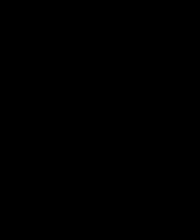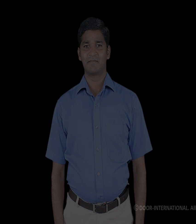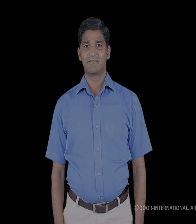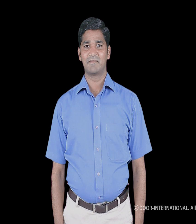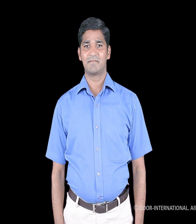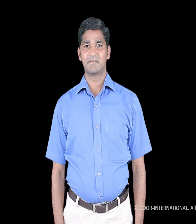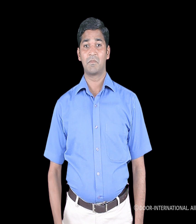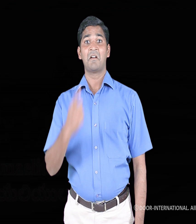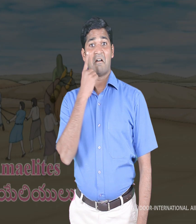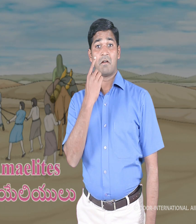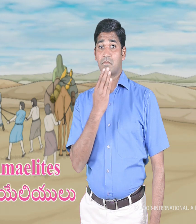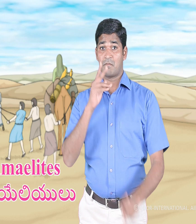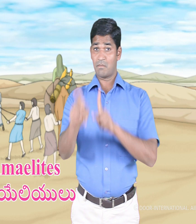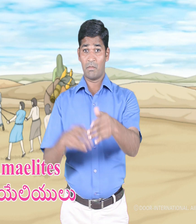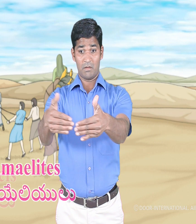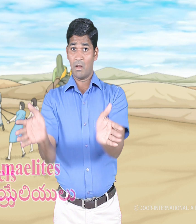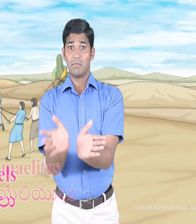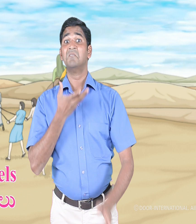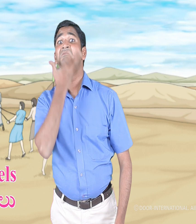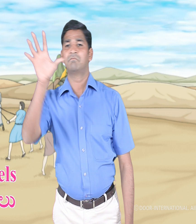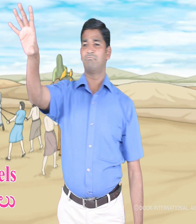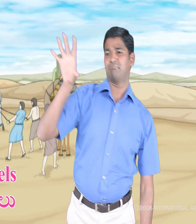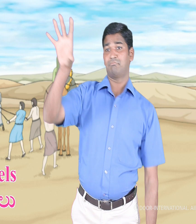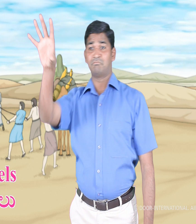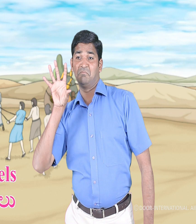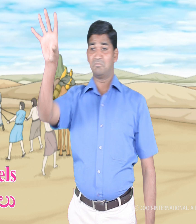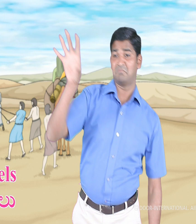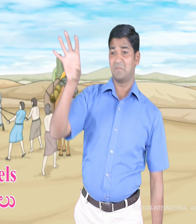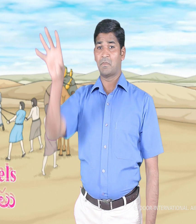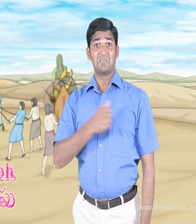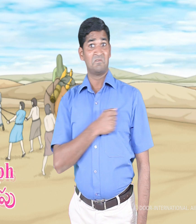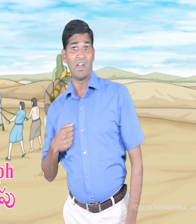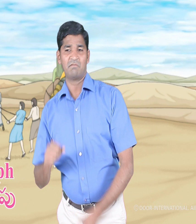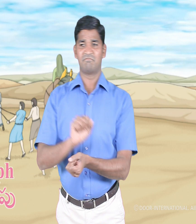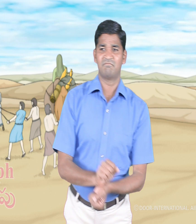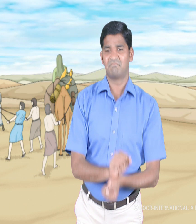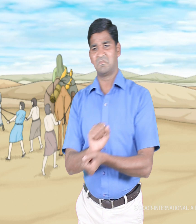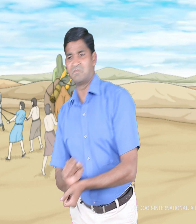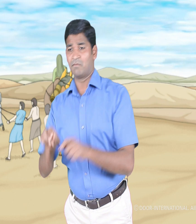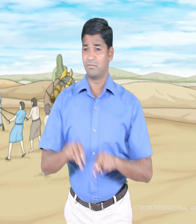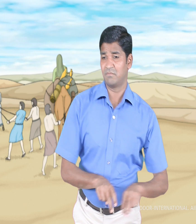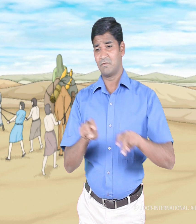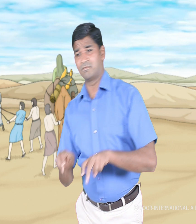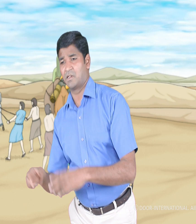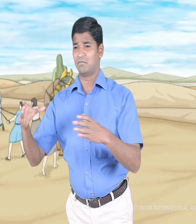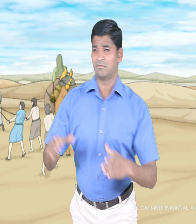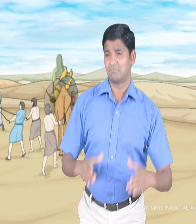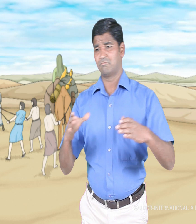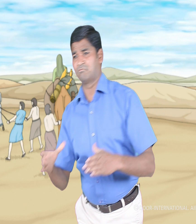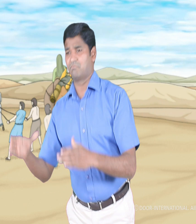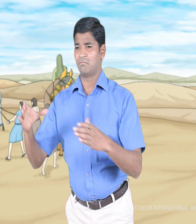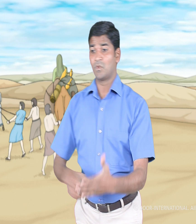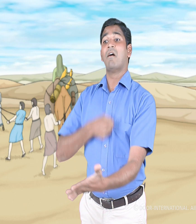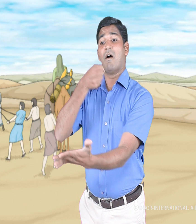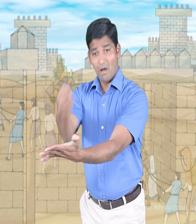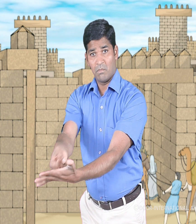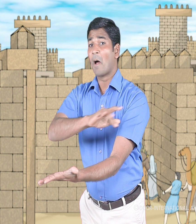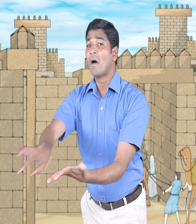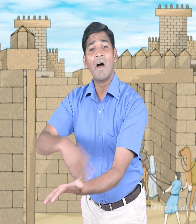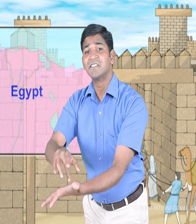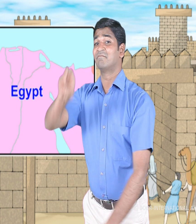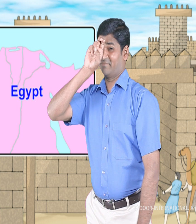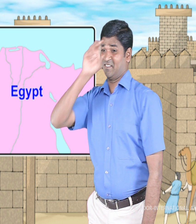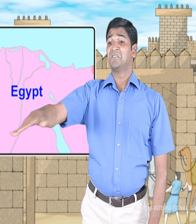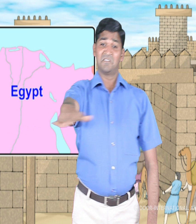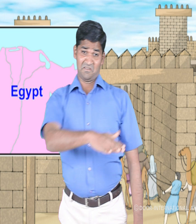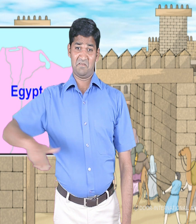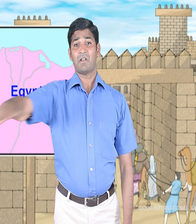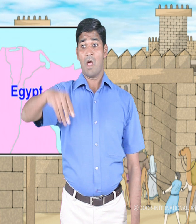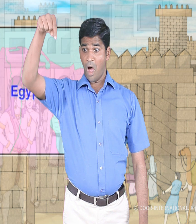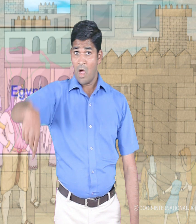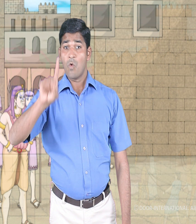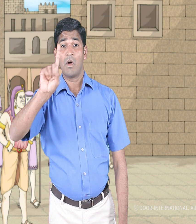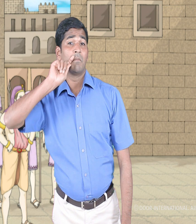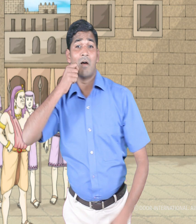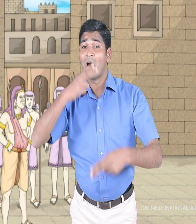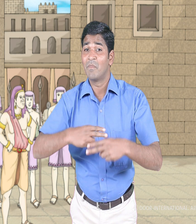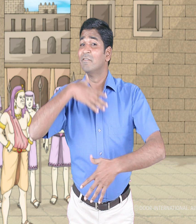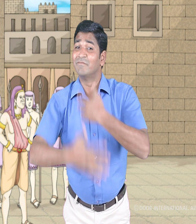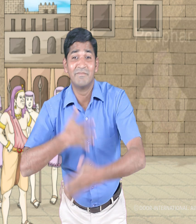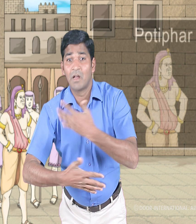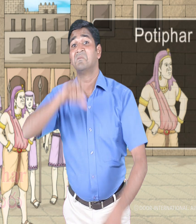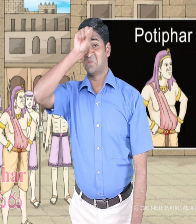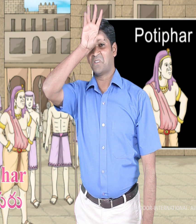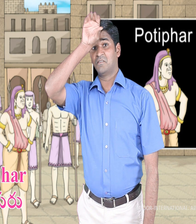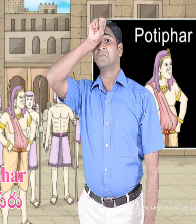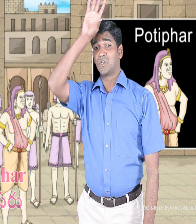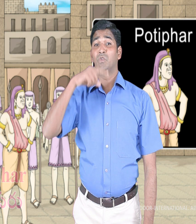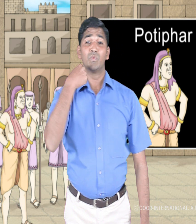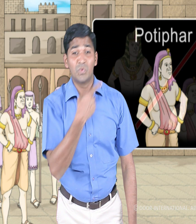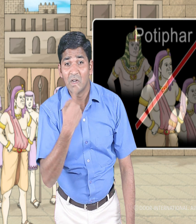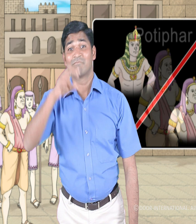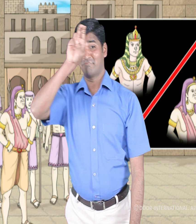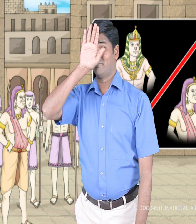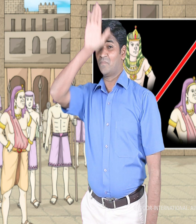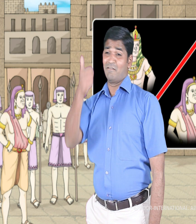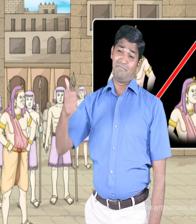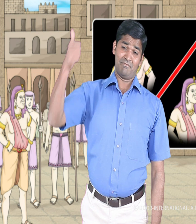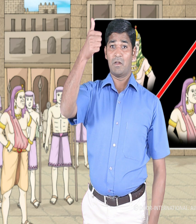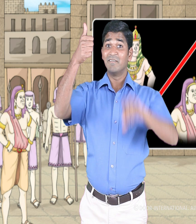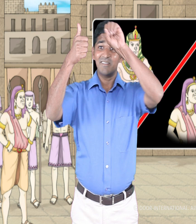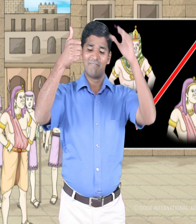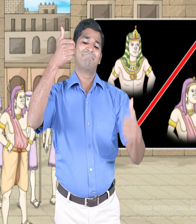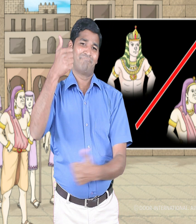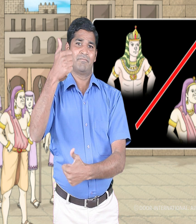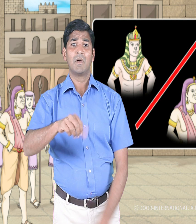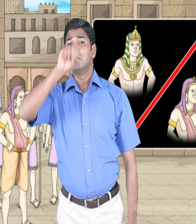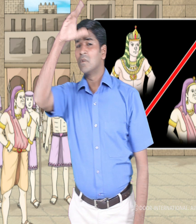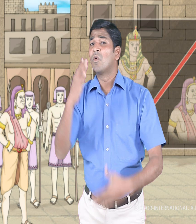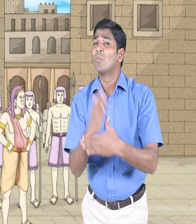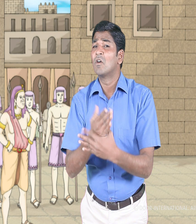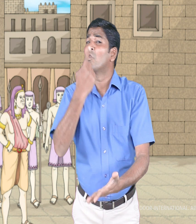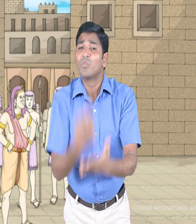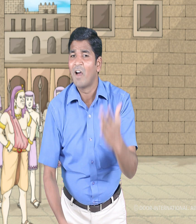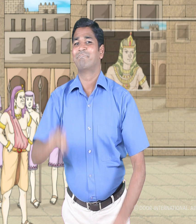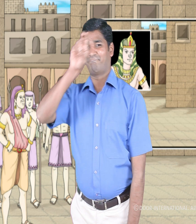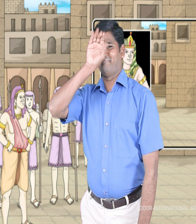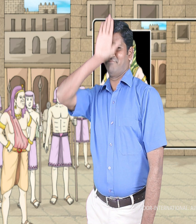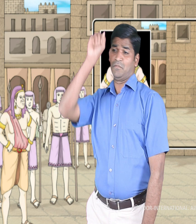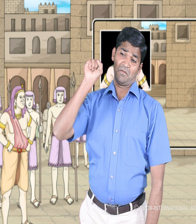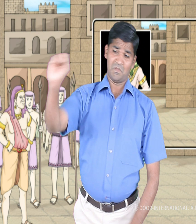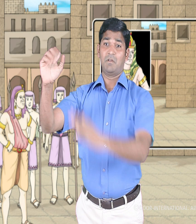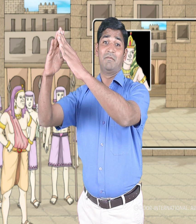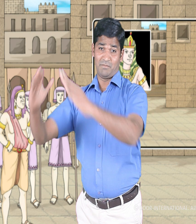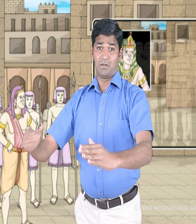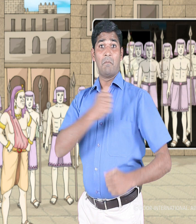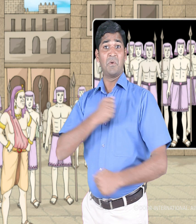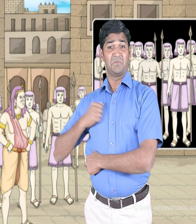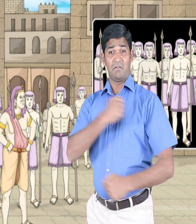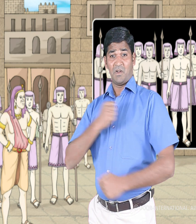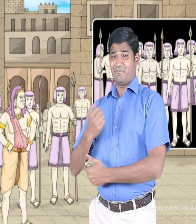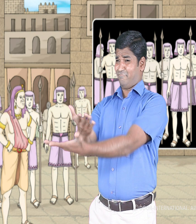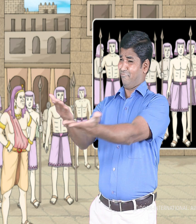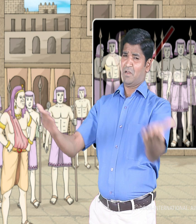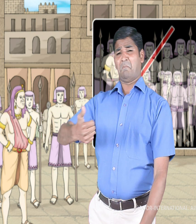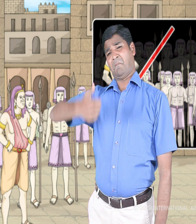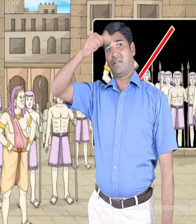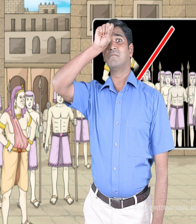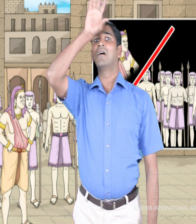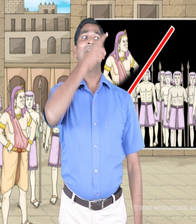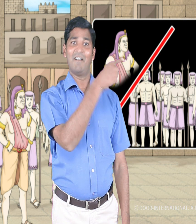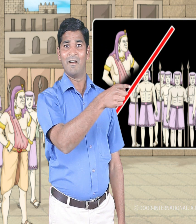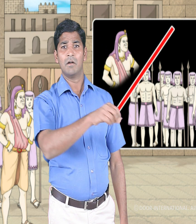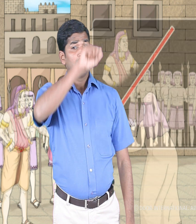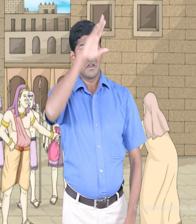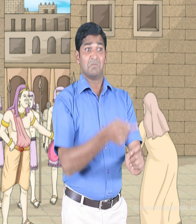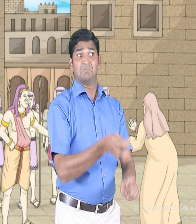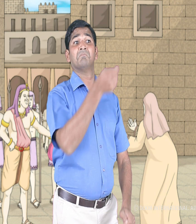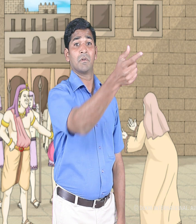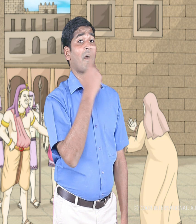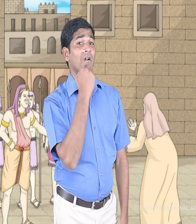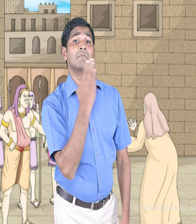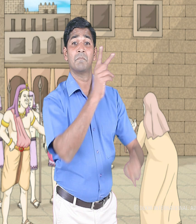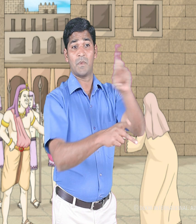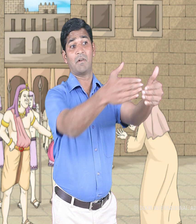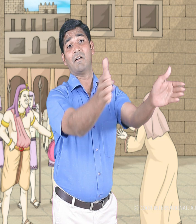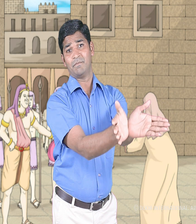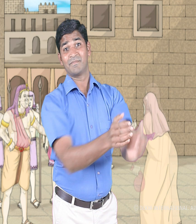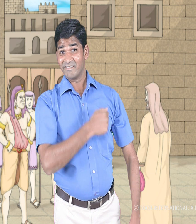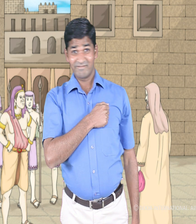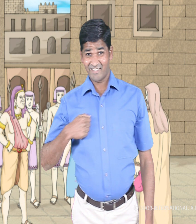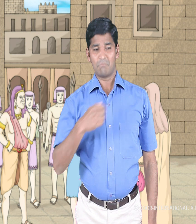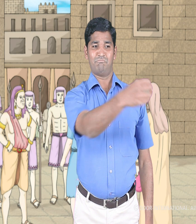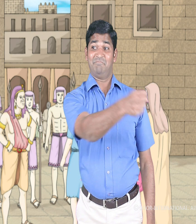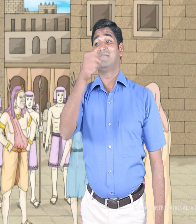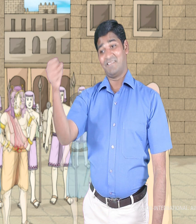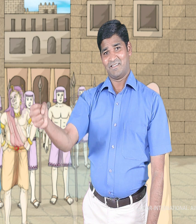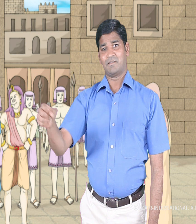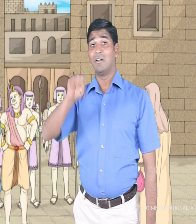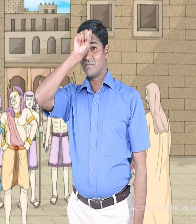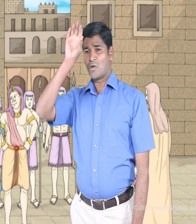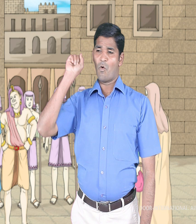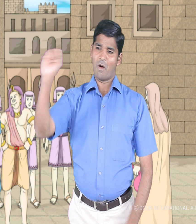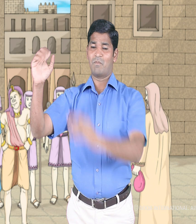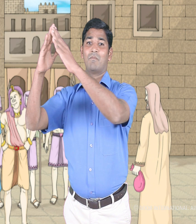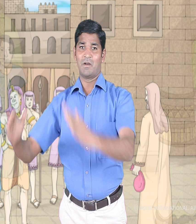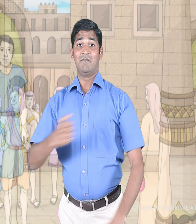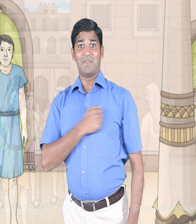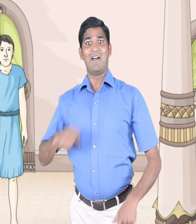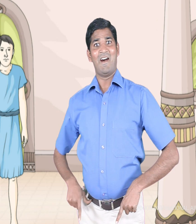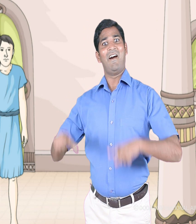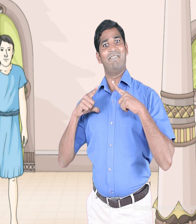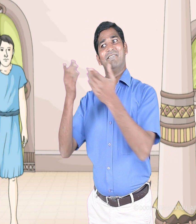Meanwhile, Joseph had been taken down to Egypt, where an Egyptian named Potiphar, an officer of Pharaoh and captain of the guard, bought him from the Ishmaelites who had taken him there.